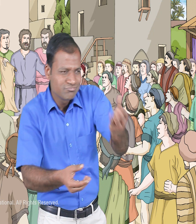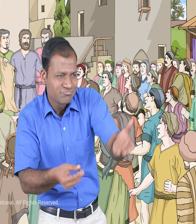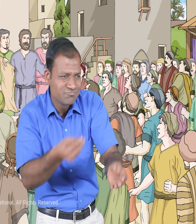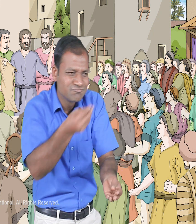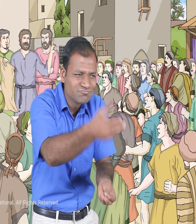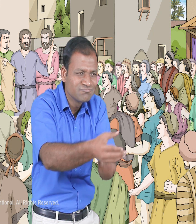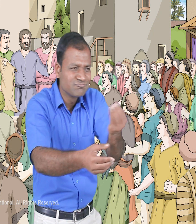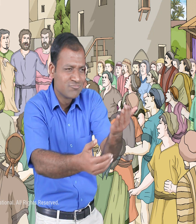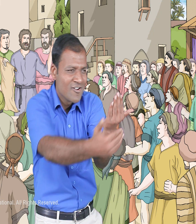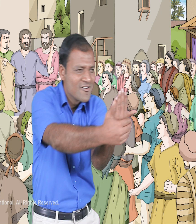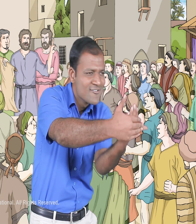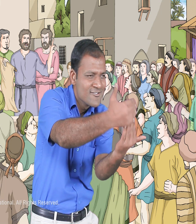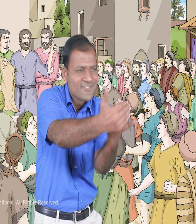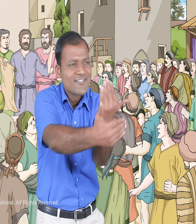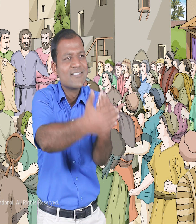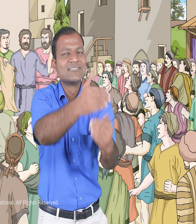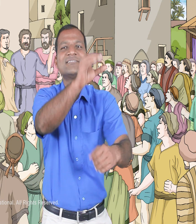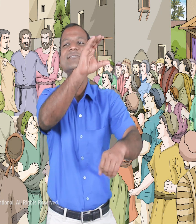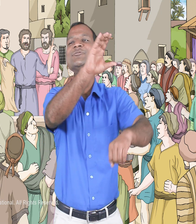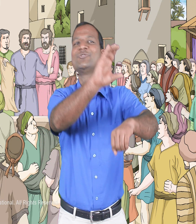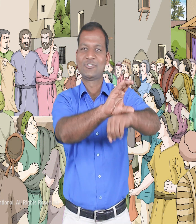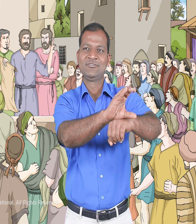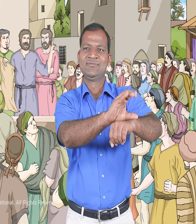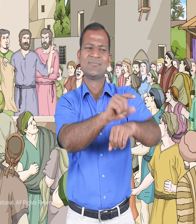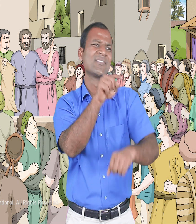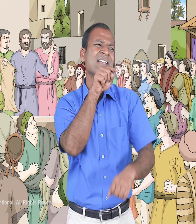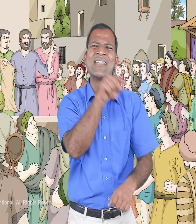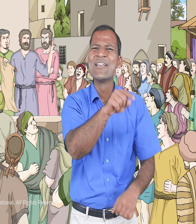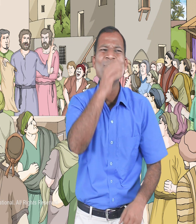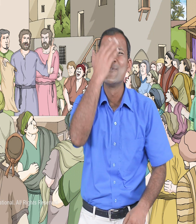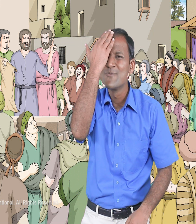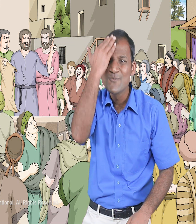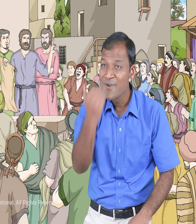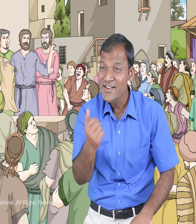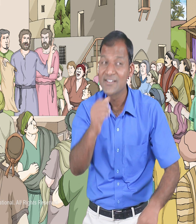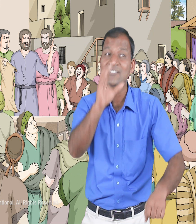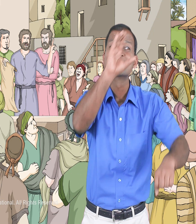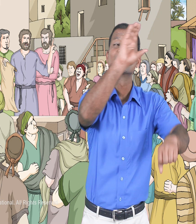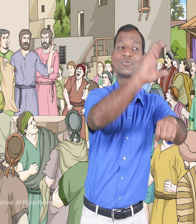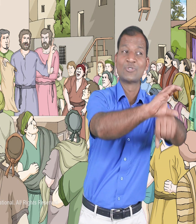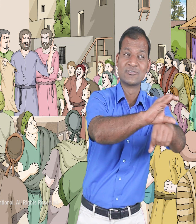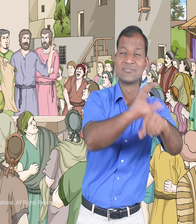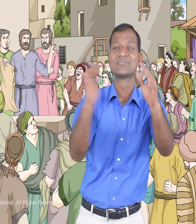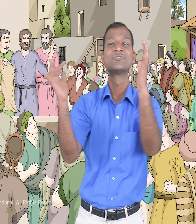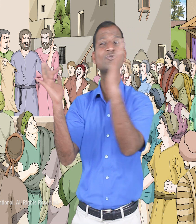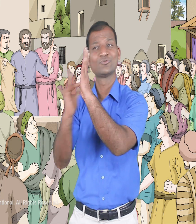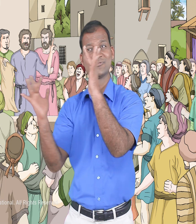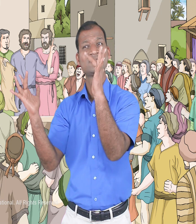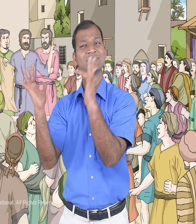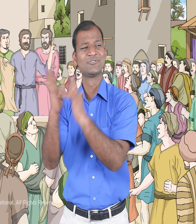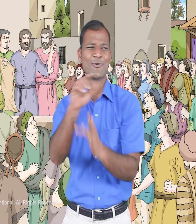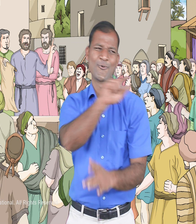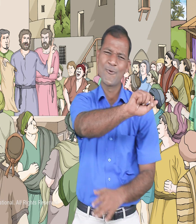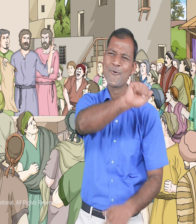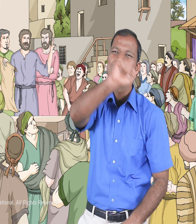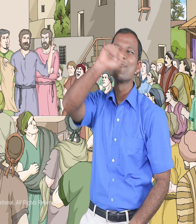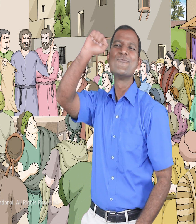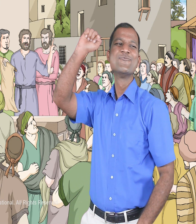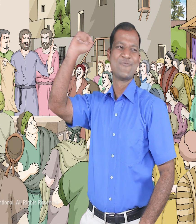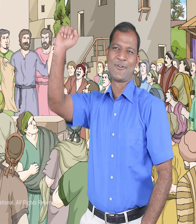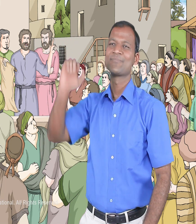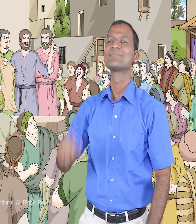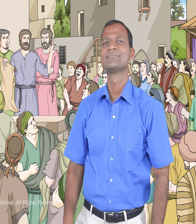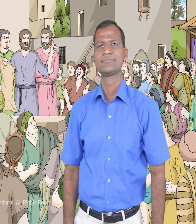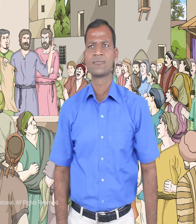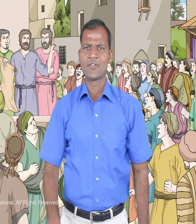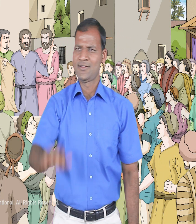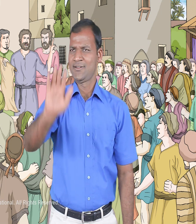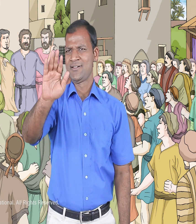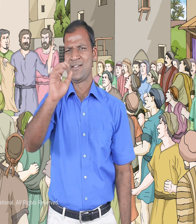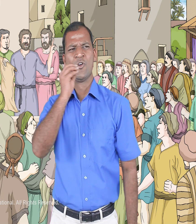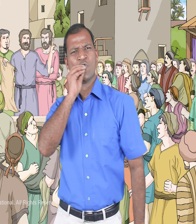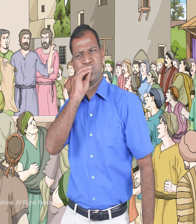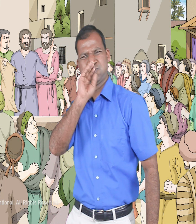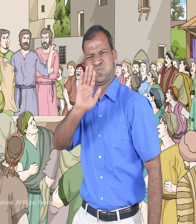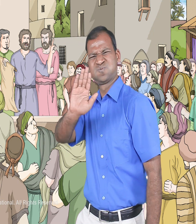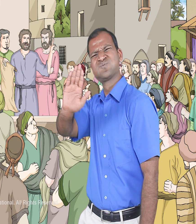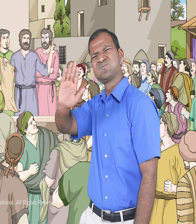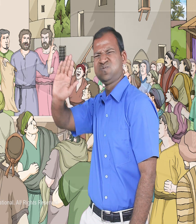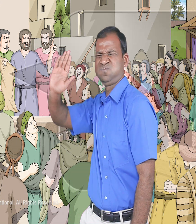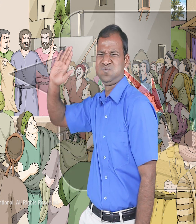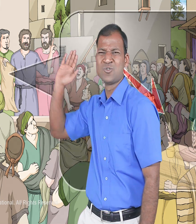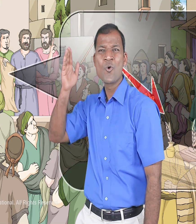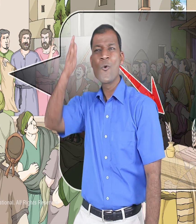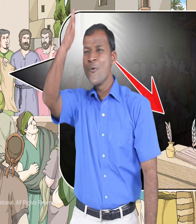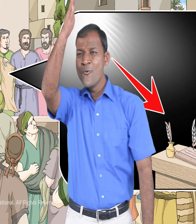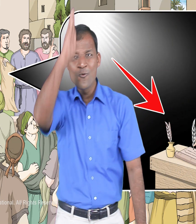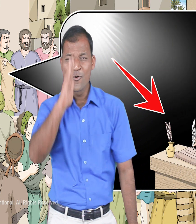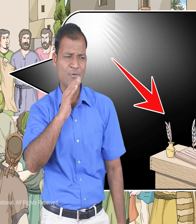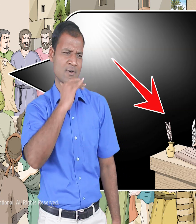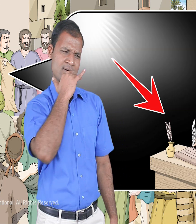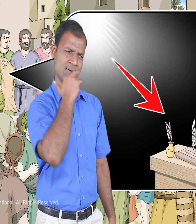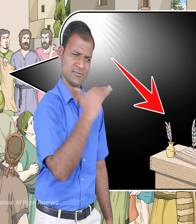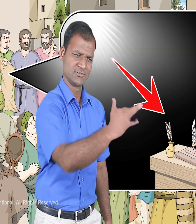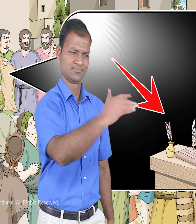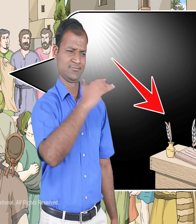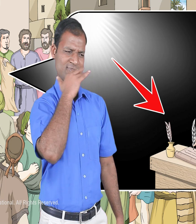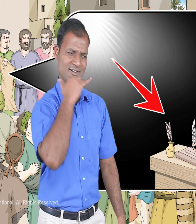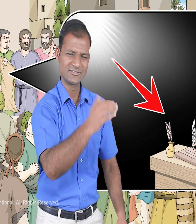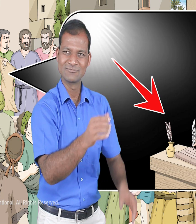For we are members of His body.